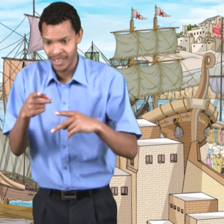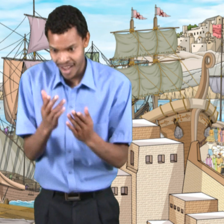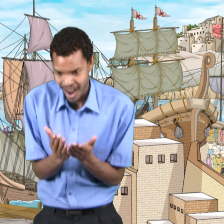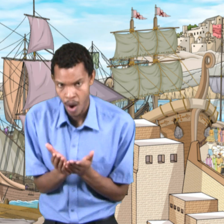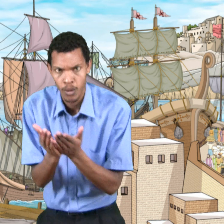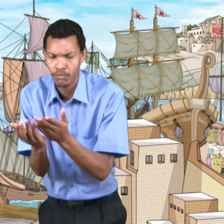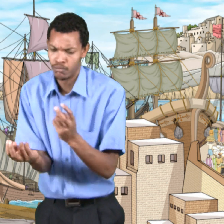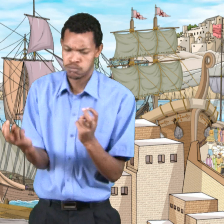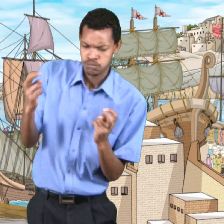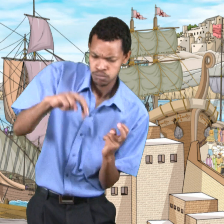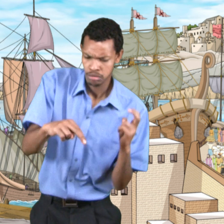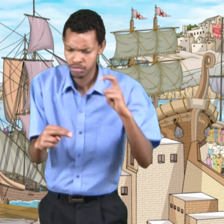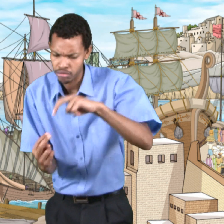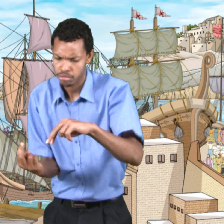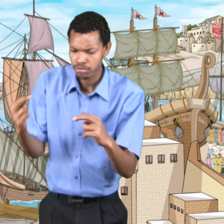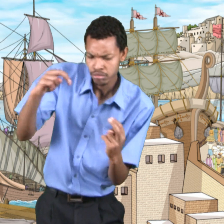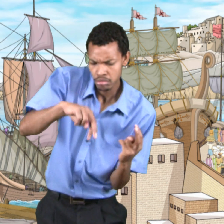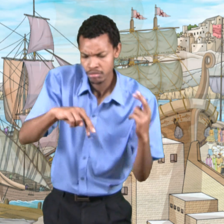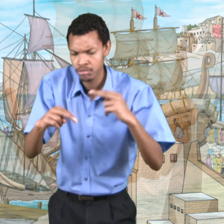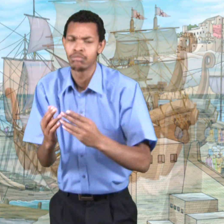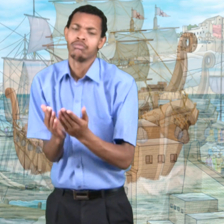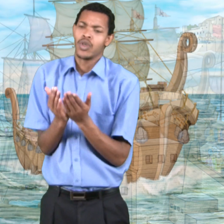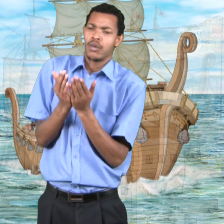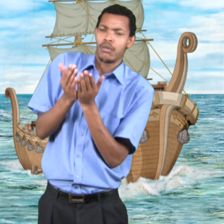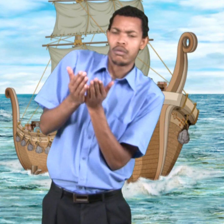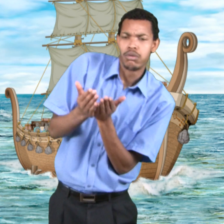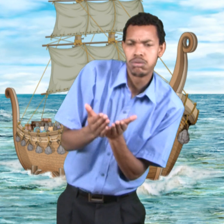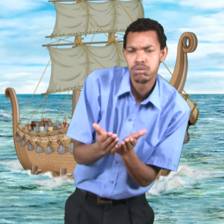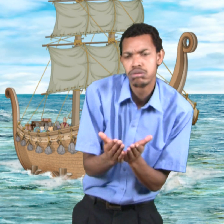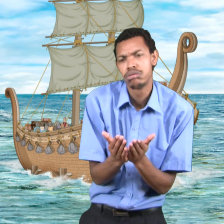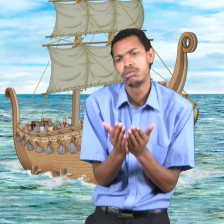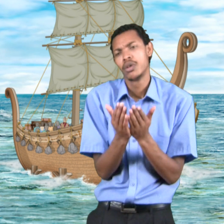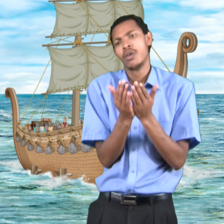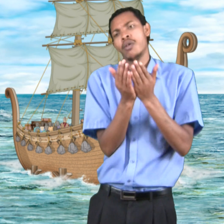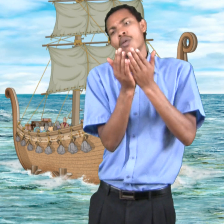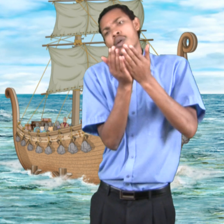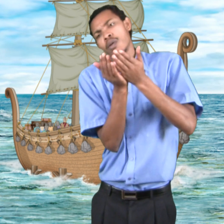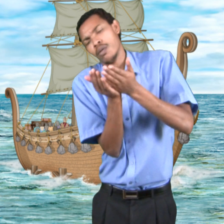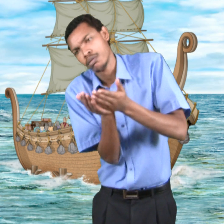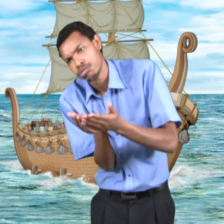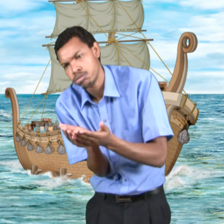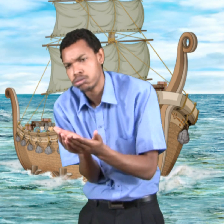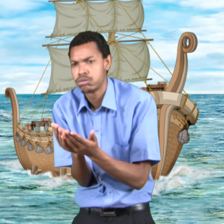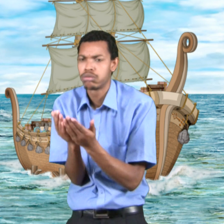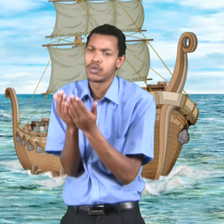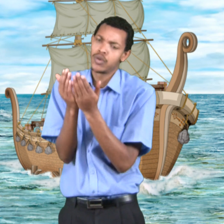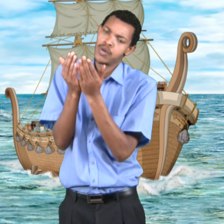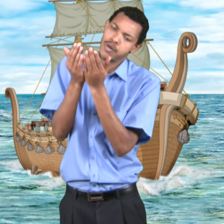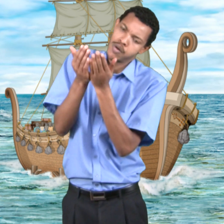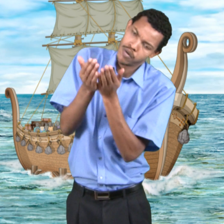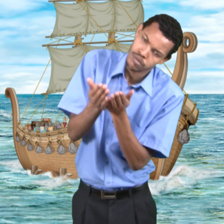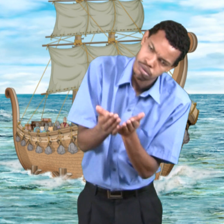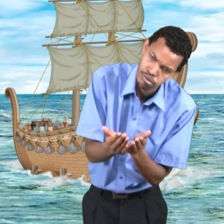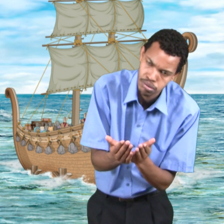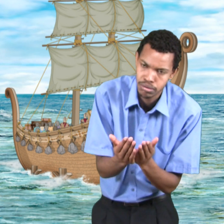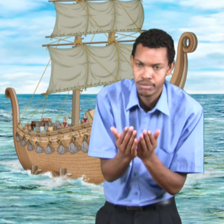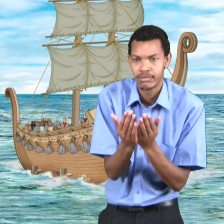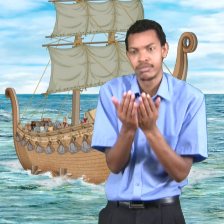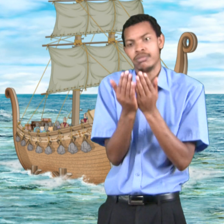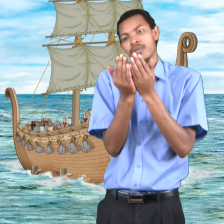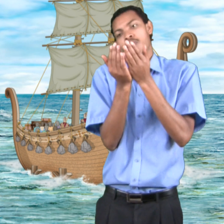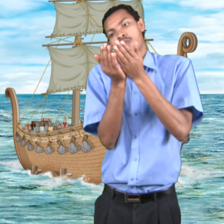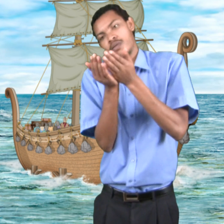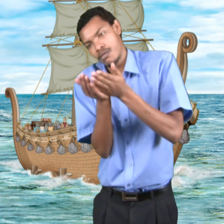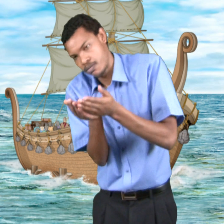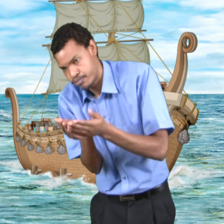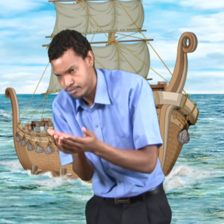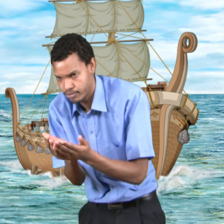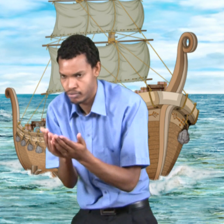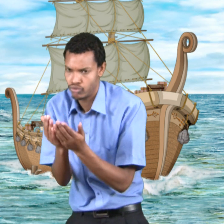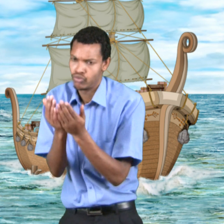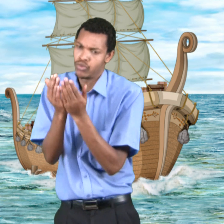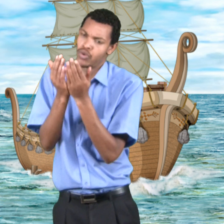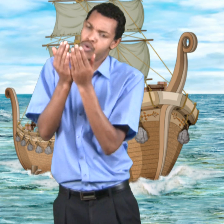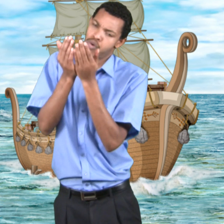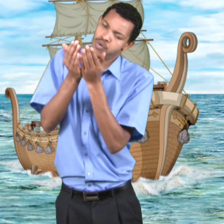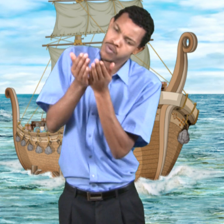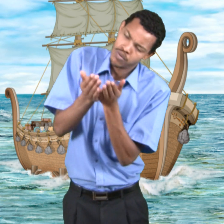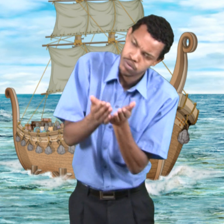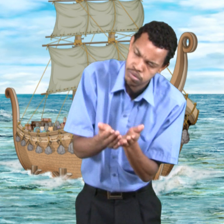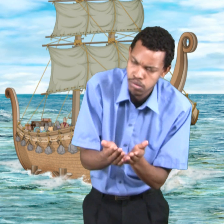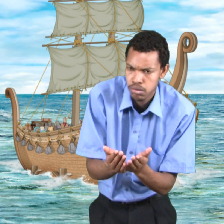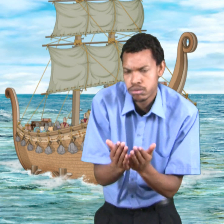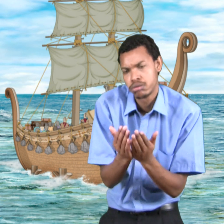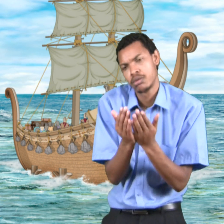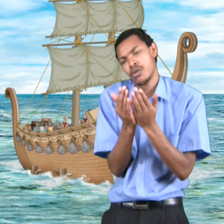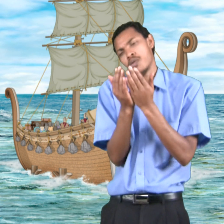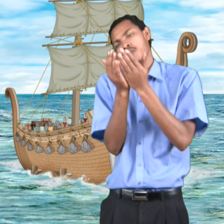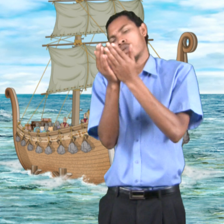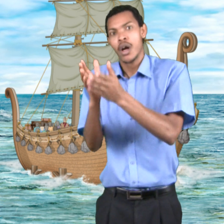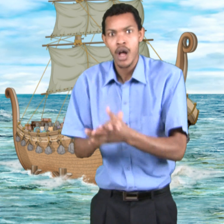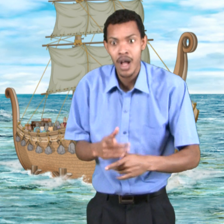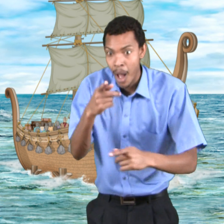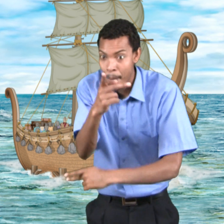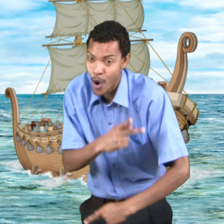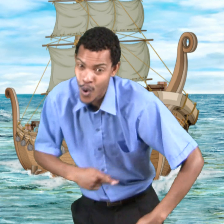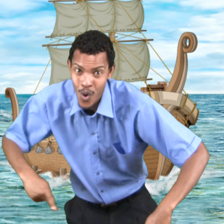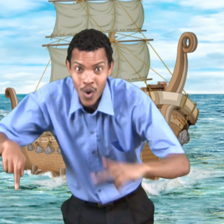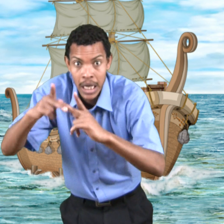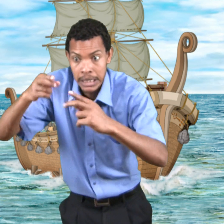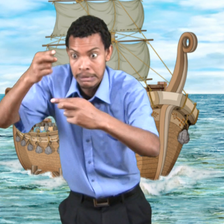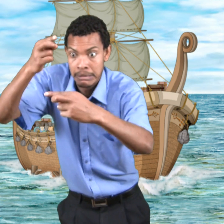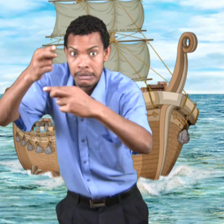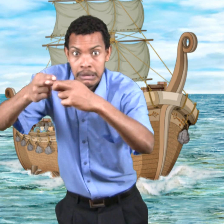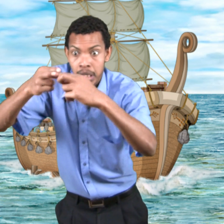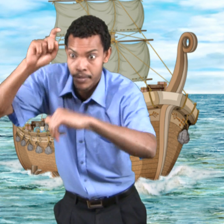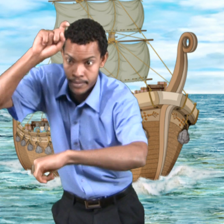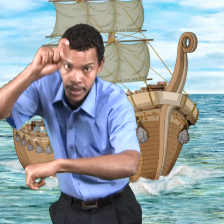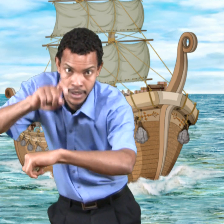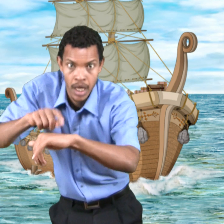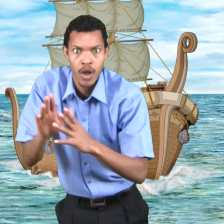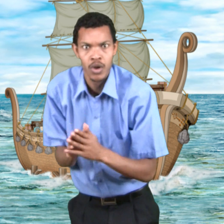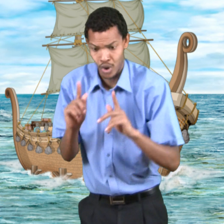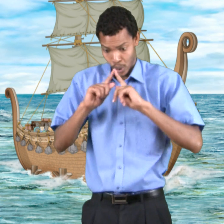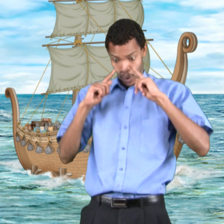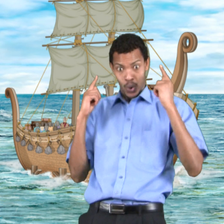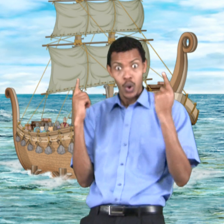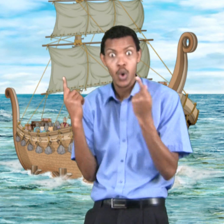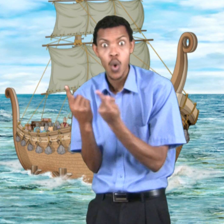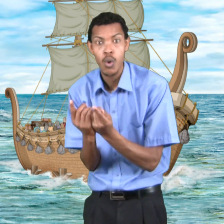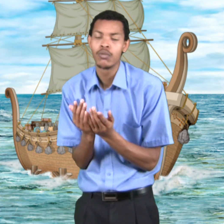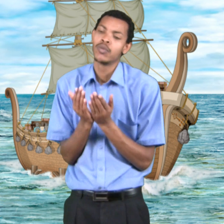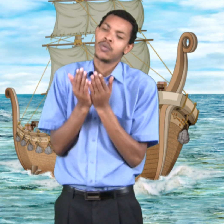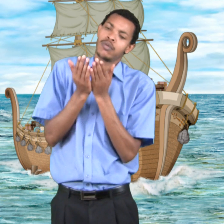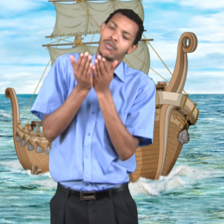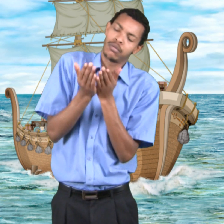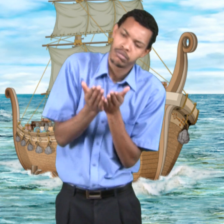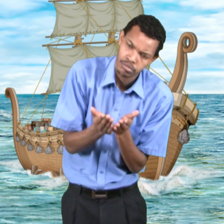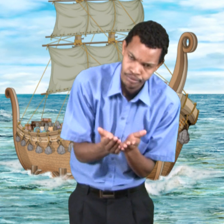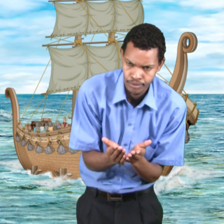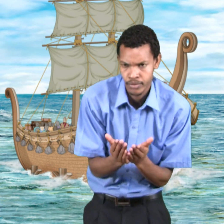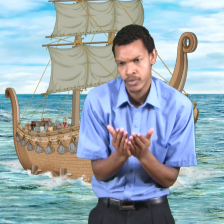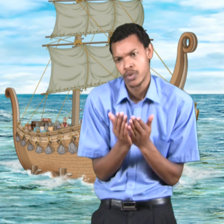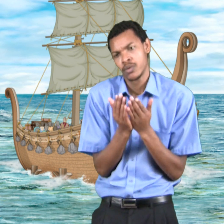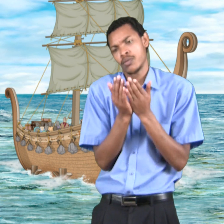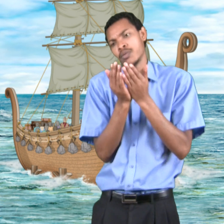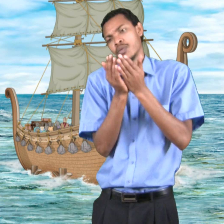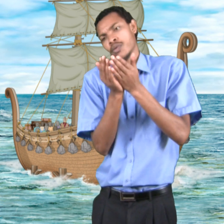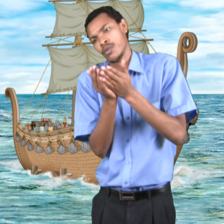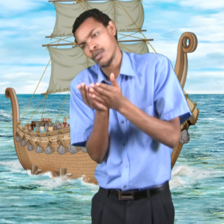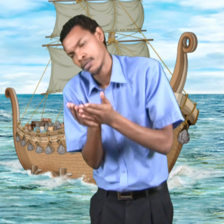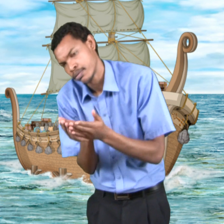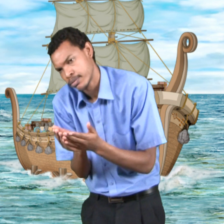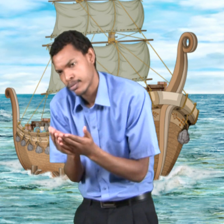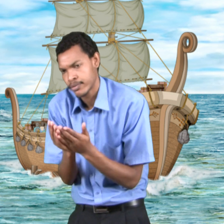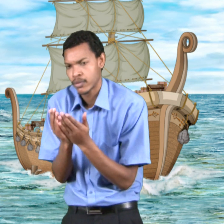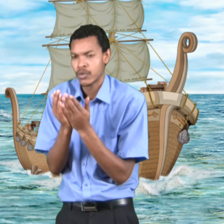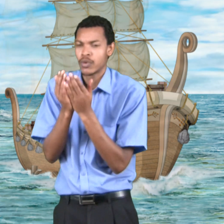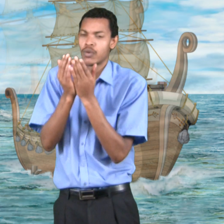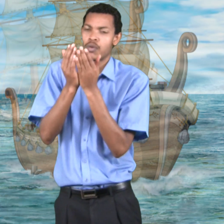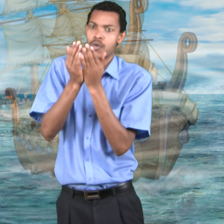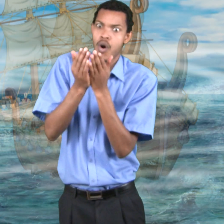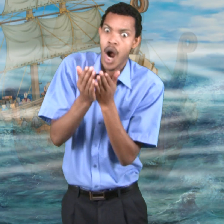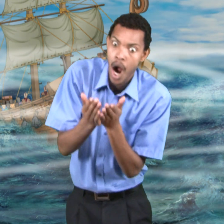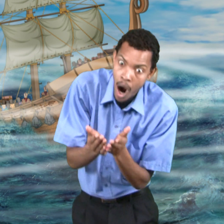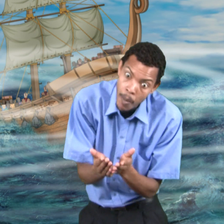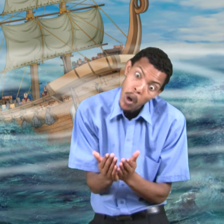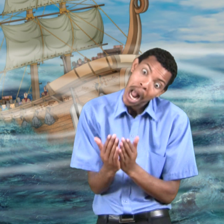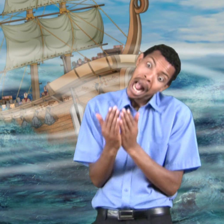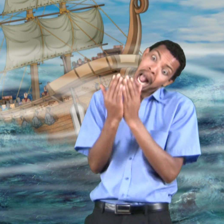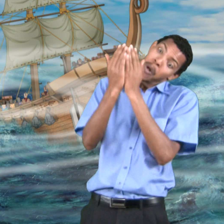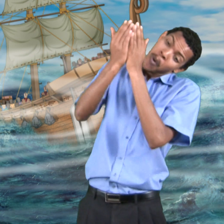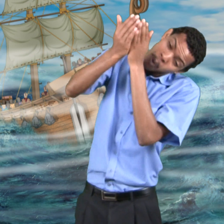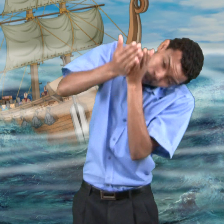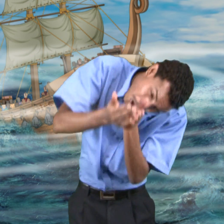After sailing slowly for many days, we arrived off Cnidus.